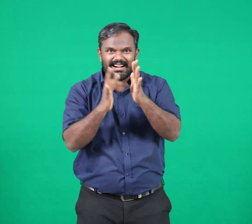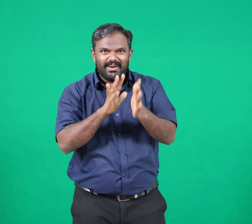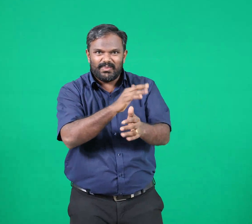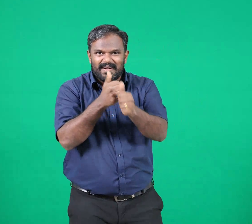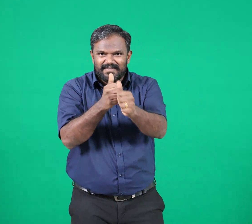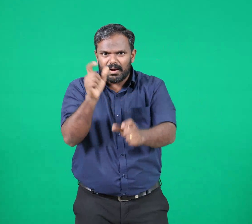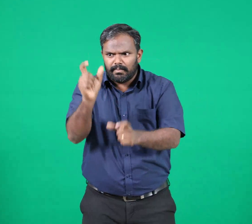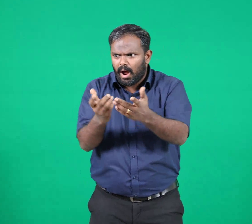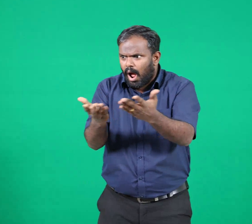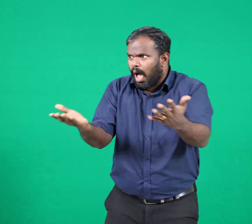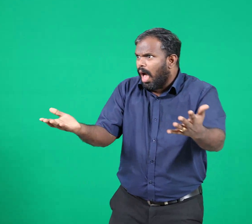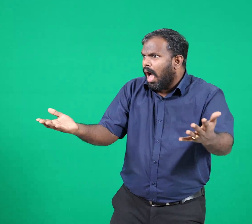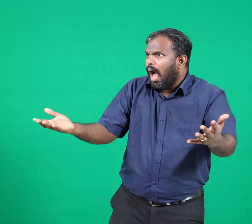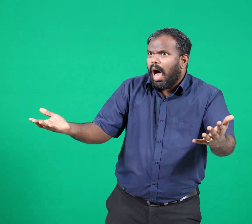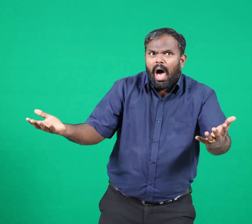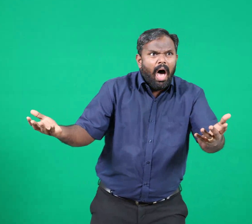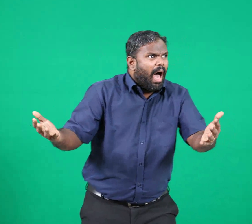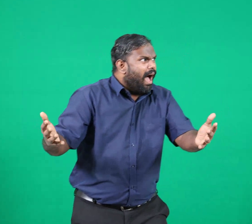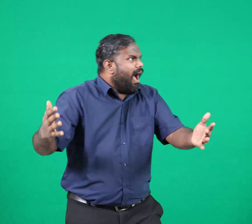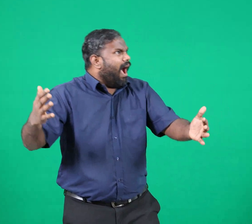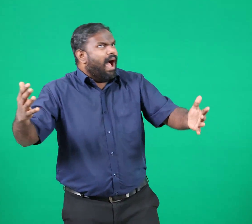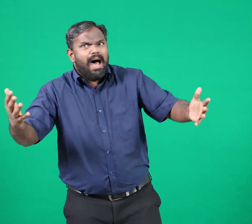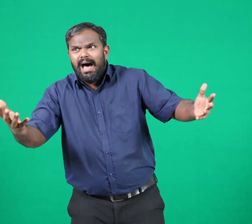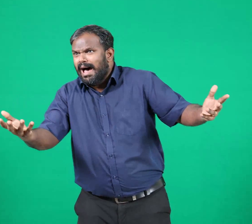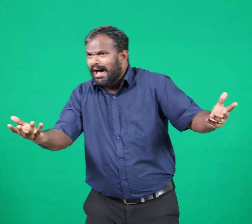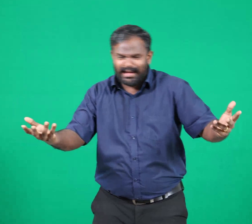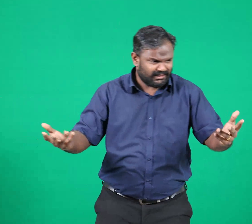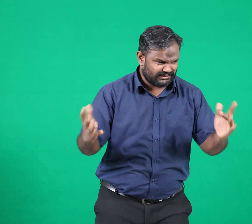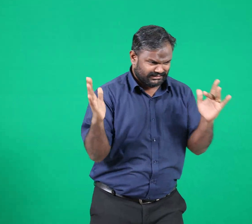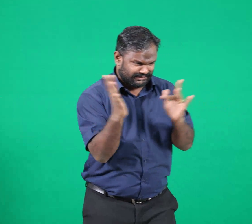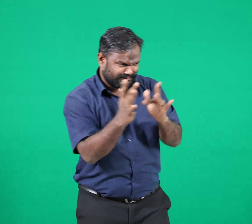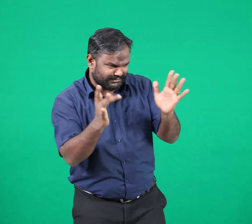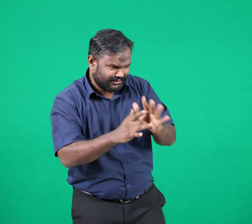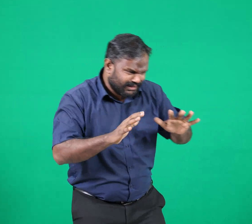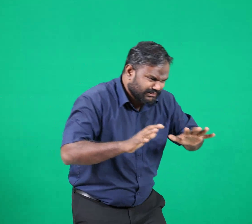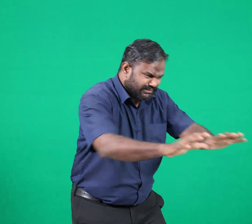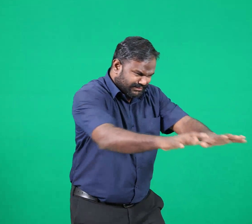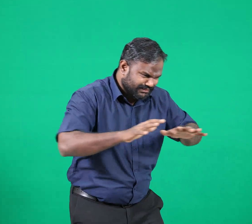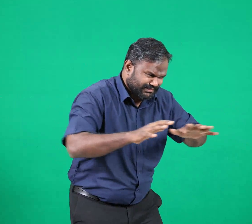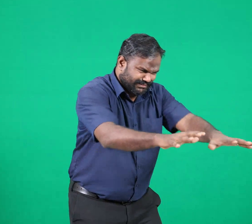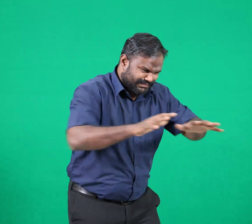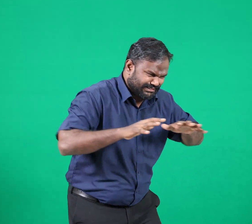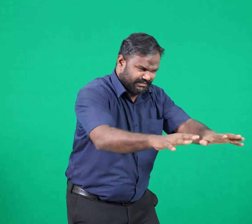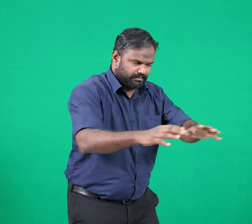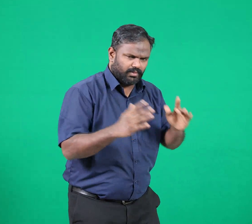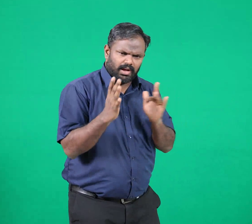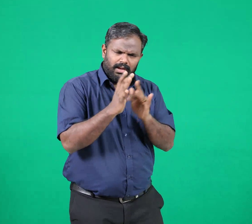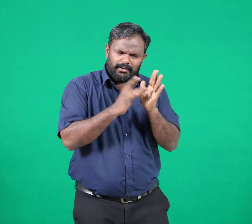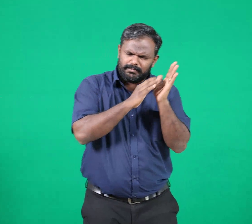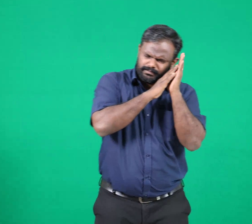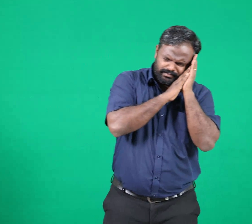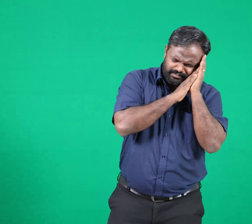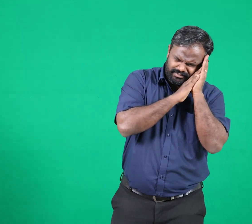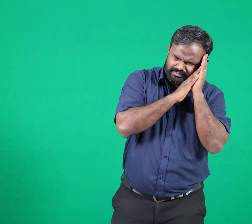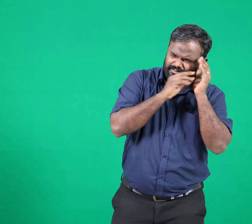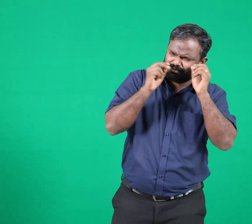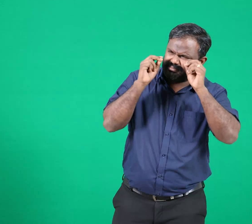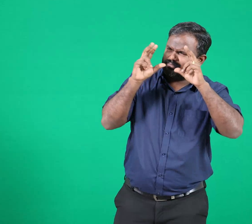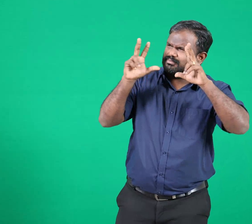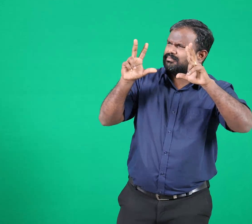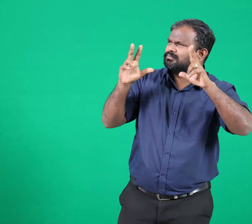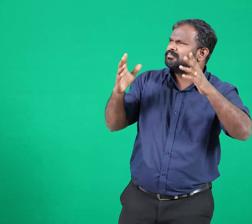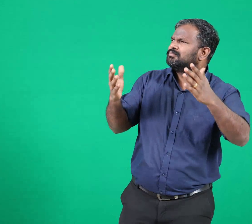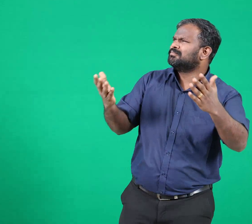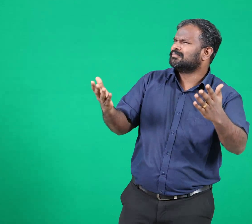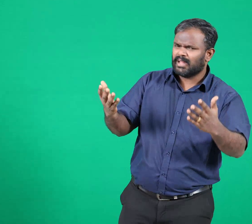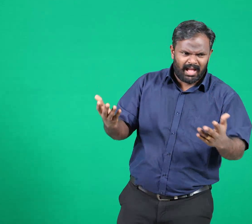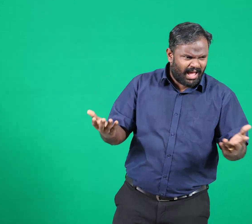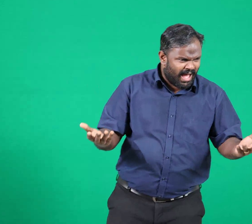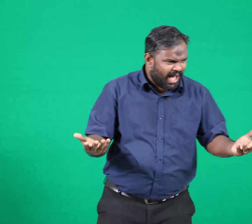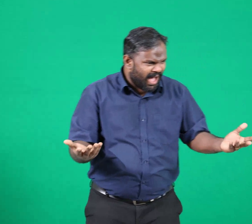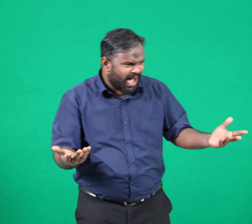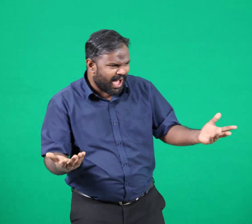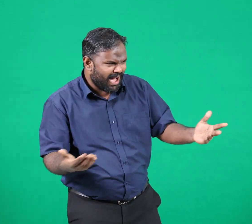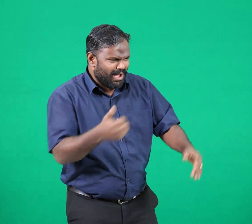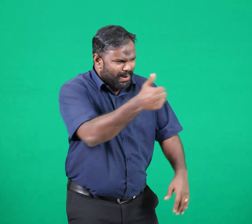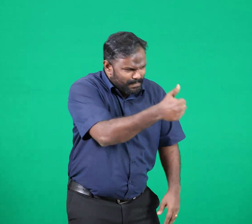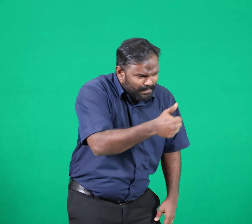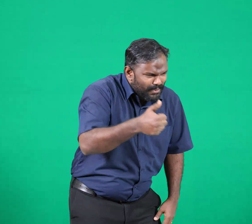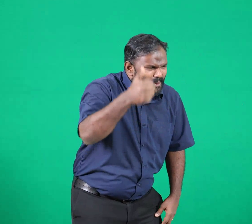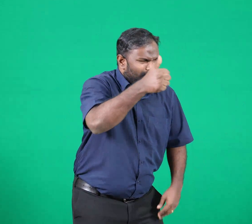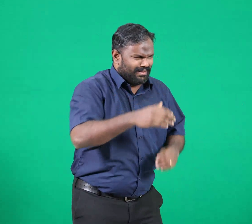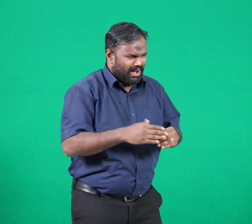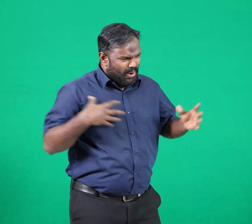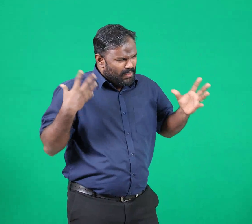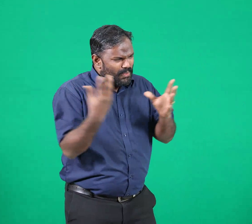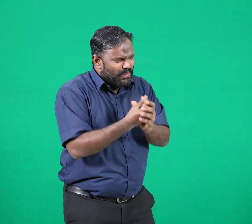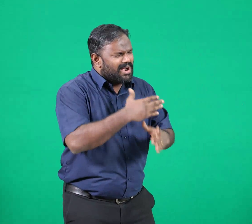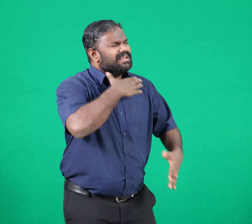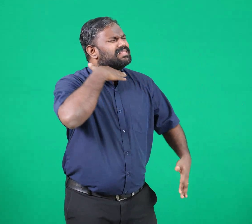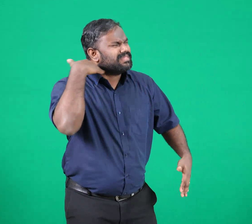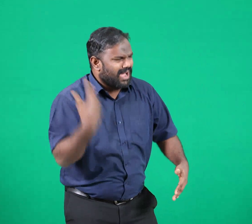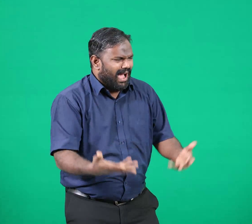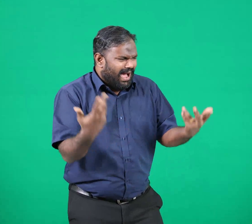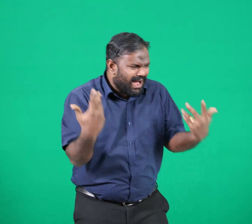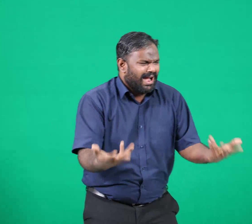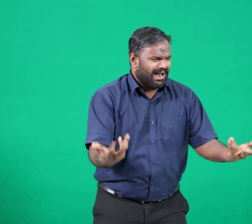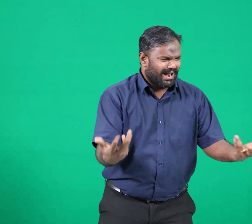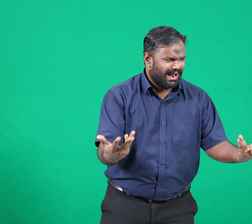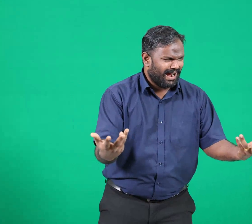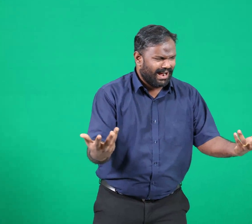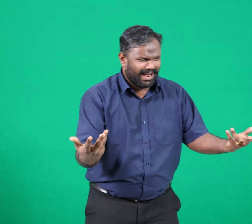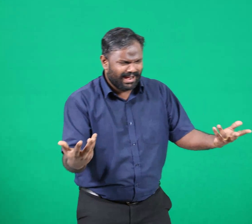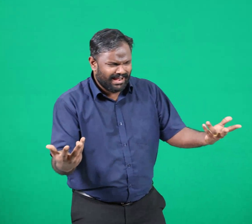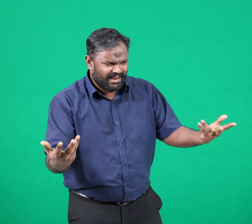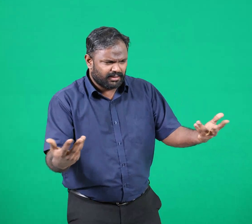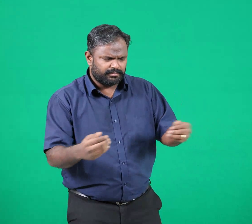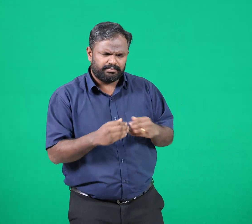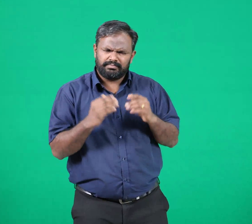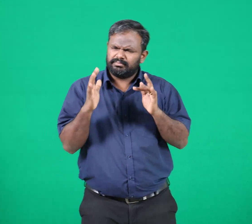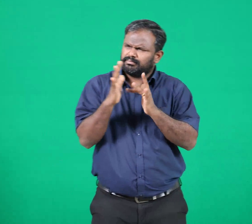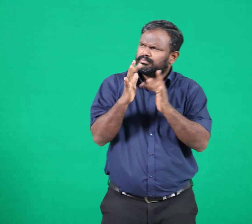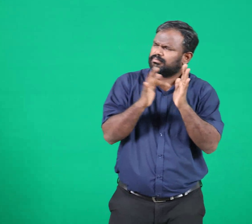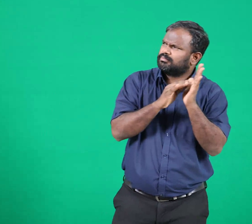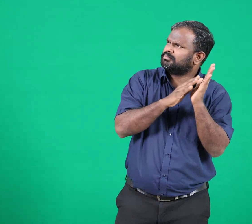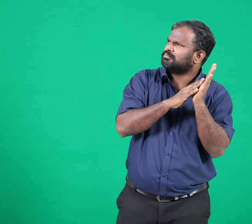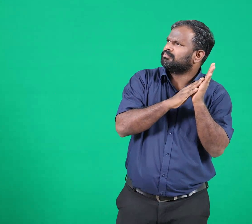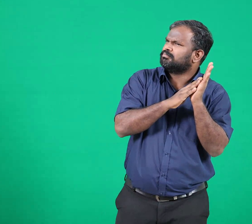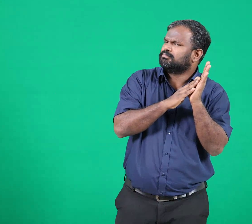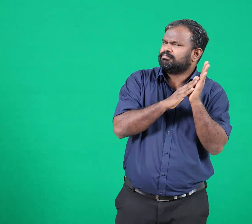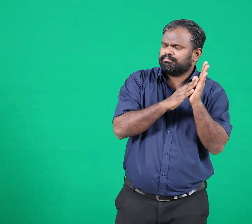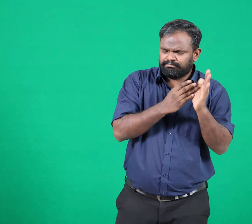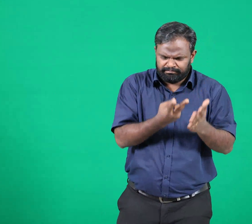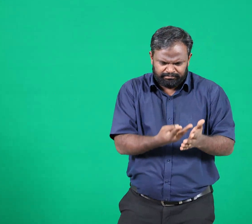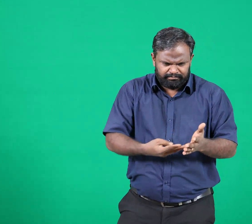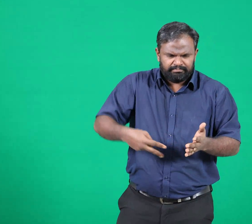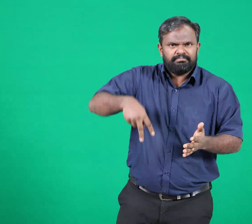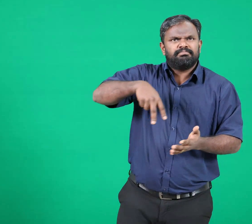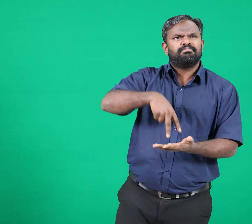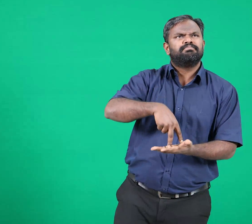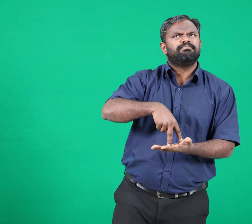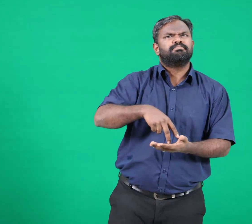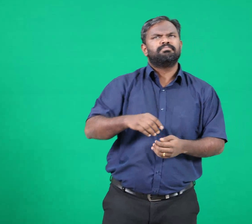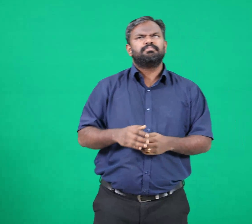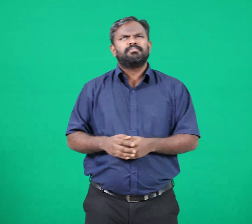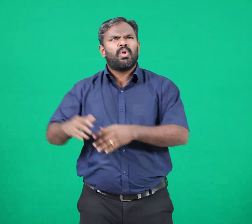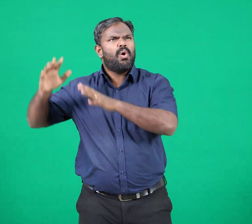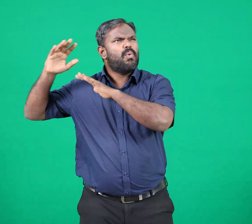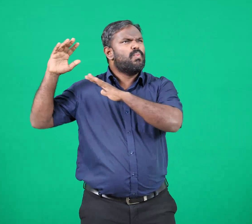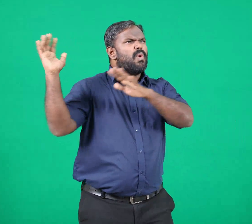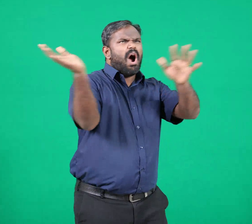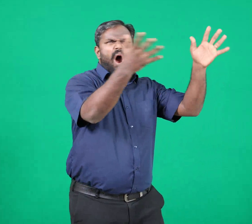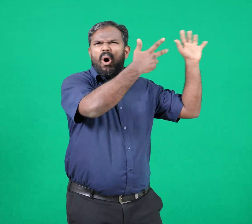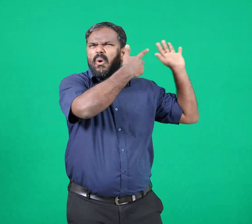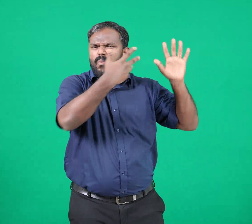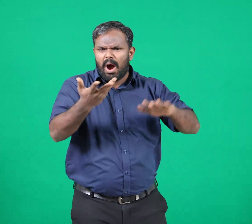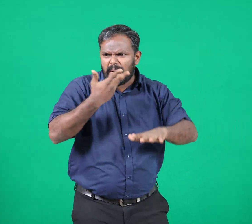The disciples went and woke Him, saying, "Master, Master, we are perishing!"